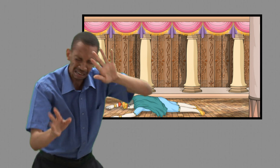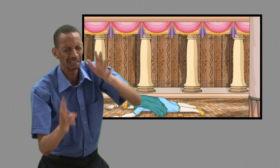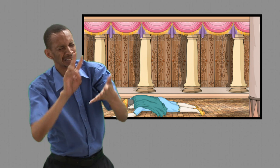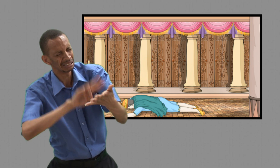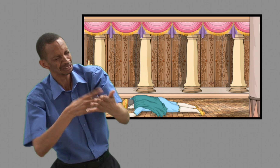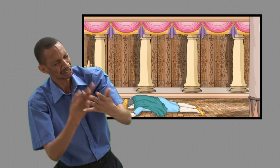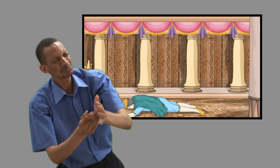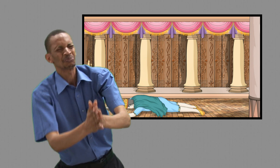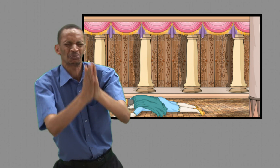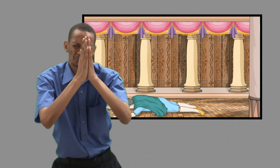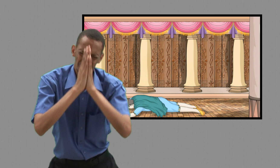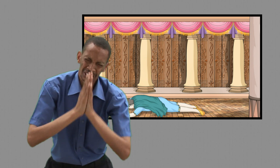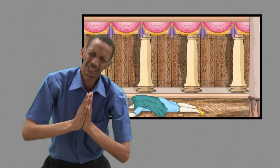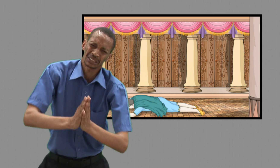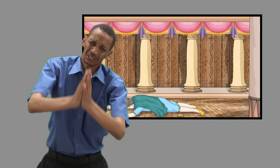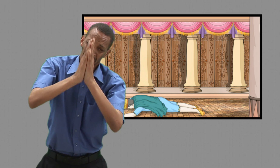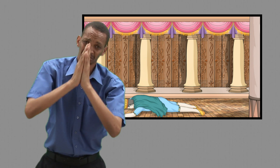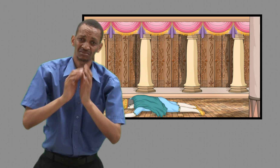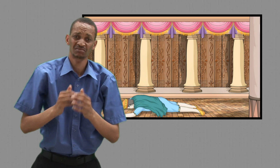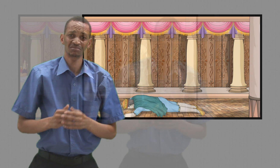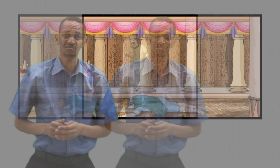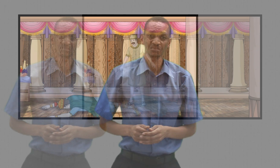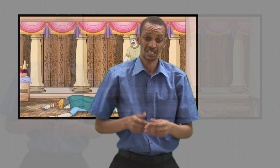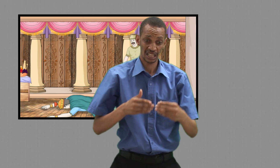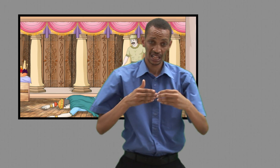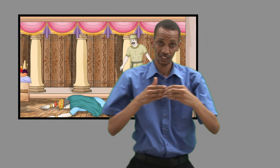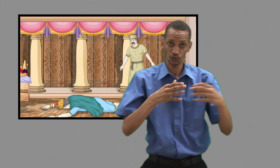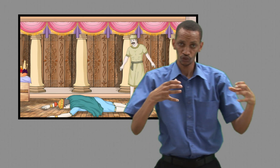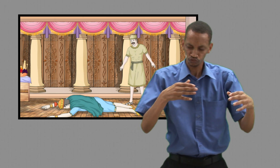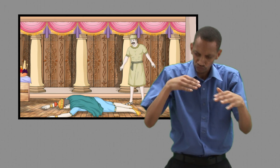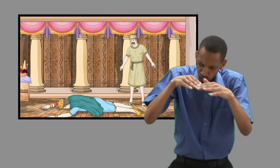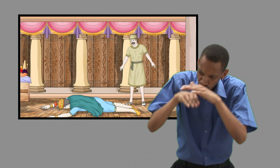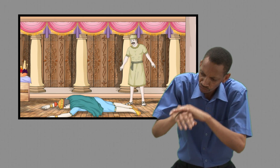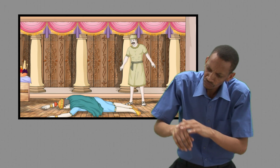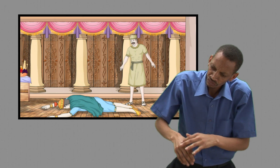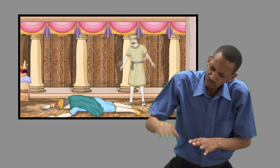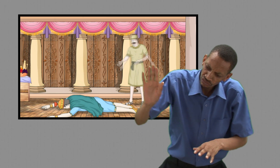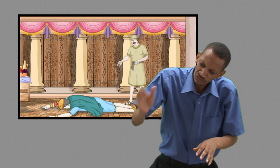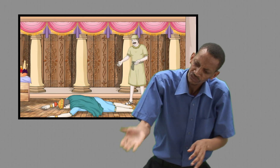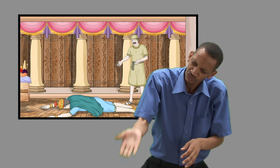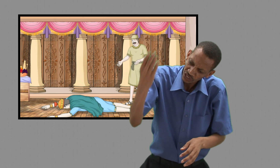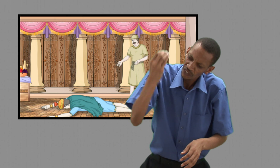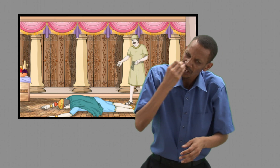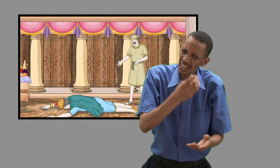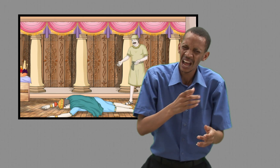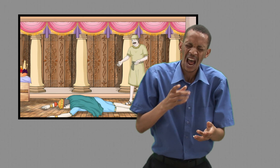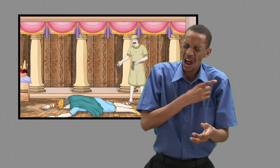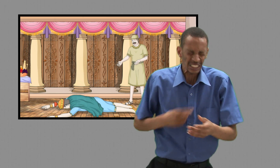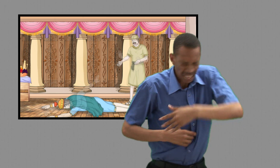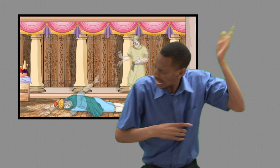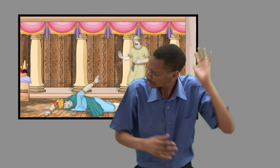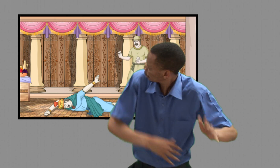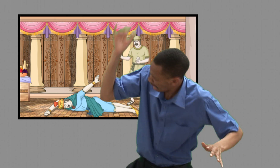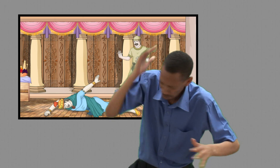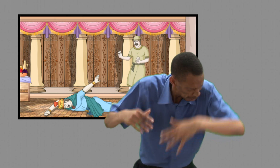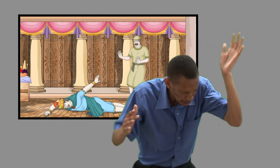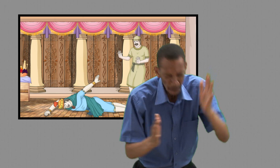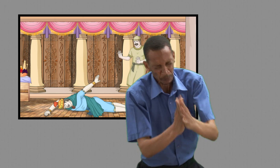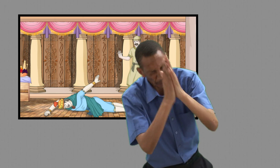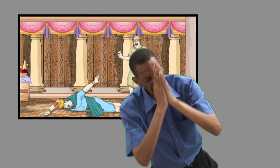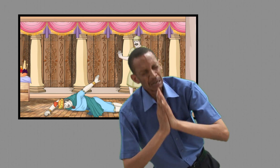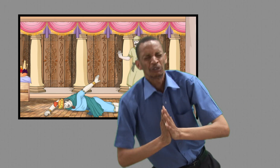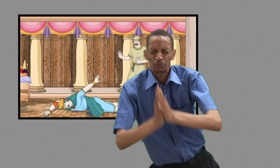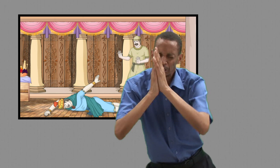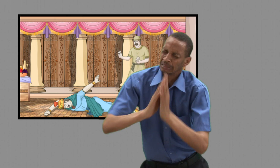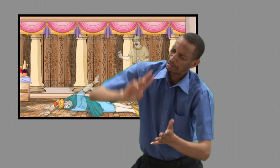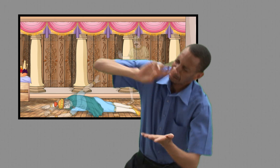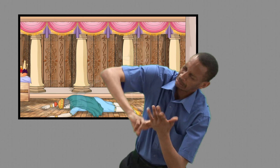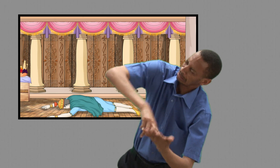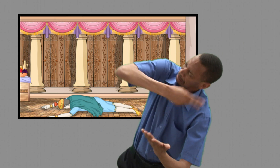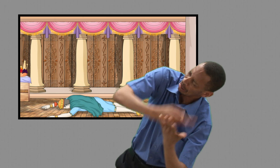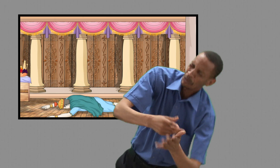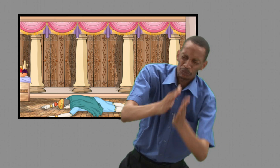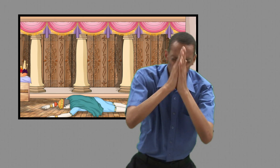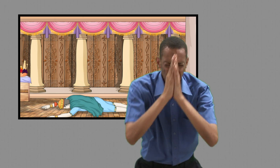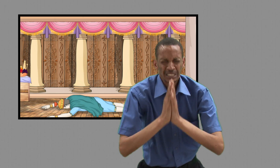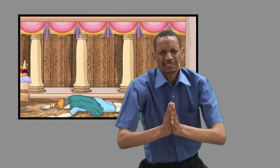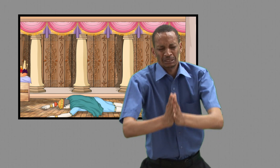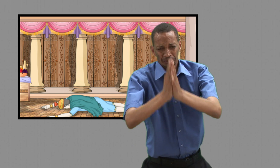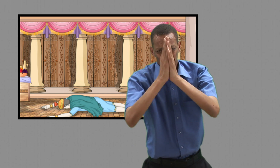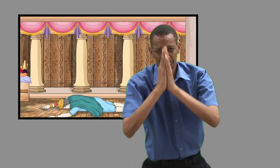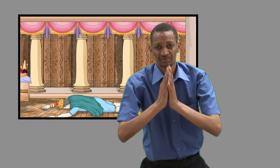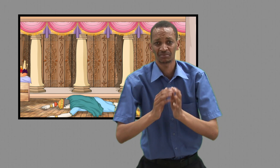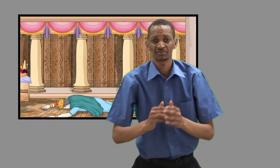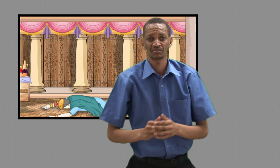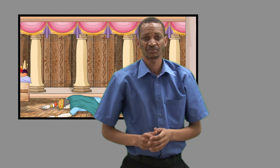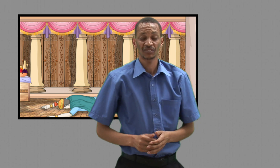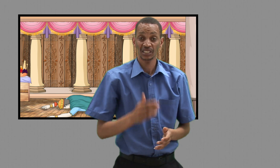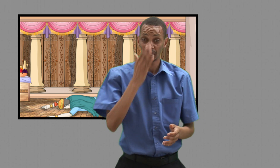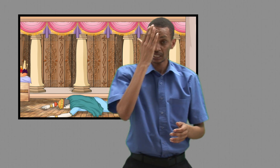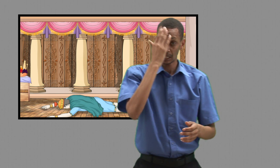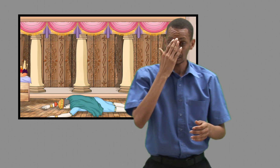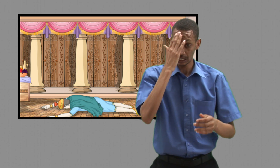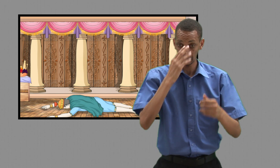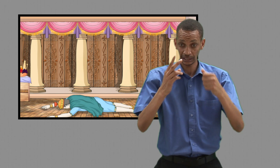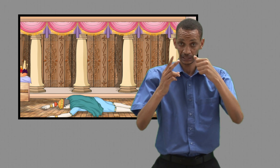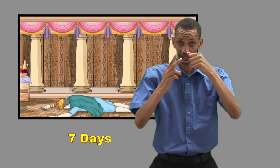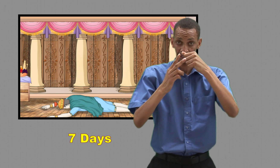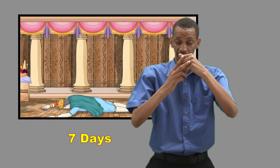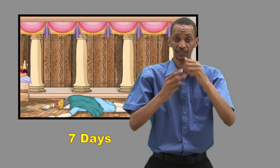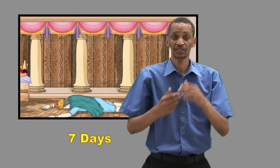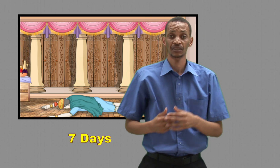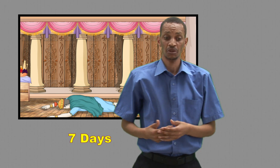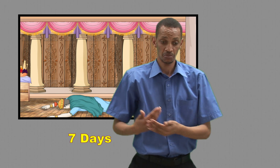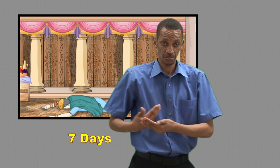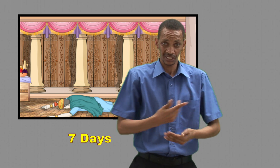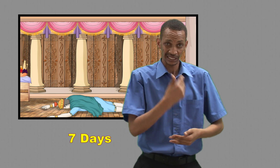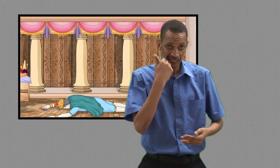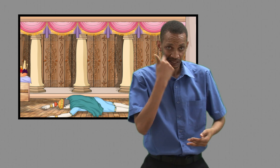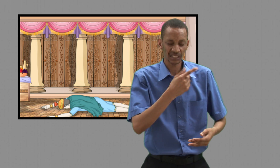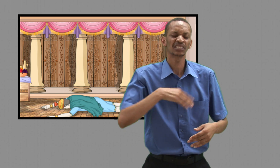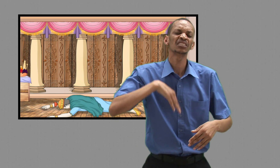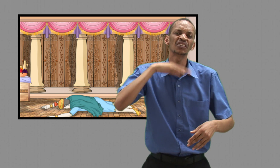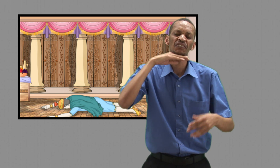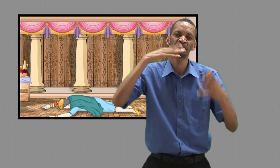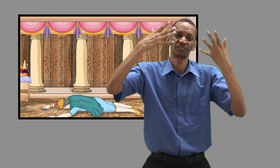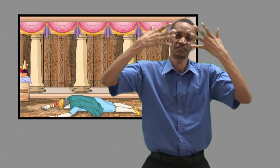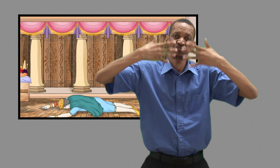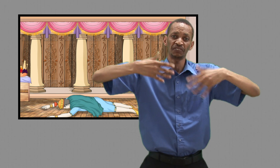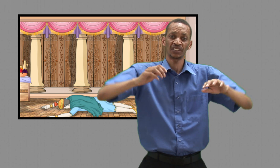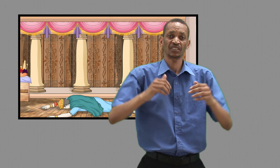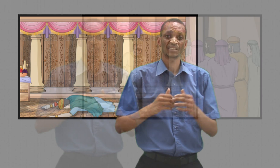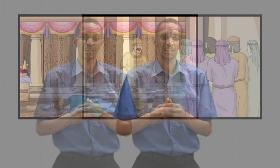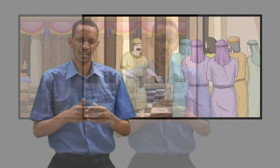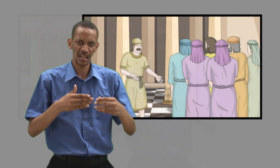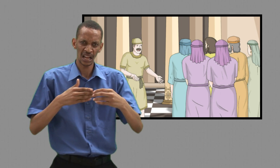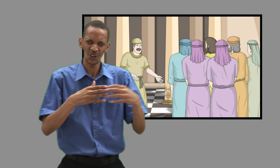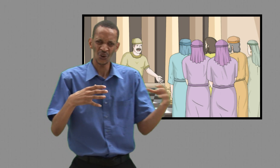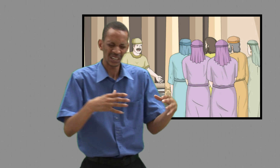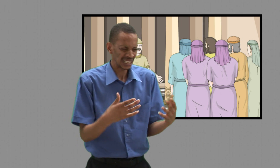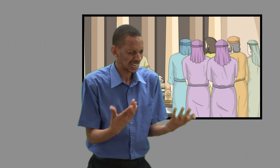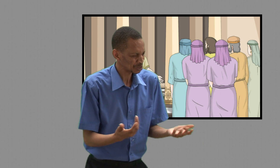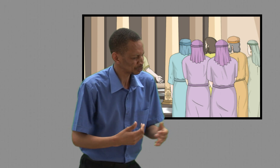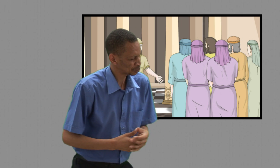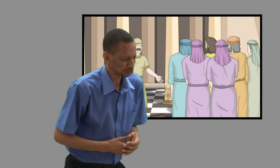The elders of his household stood beside him to help him up from the ground, but he was unwilling and would not eat anything with them. On the seventh day the child died.